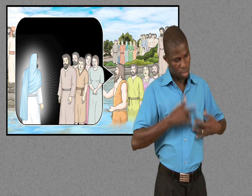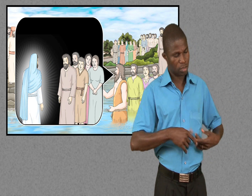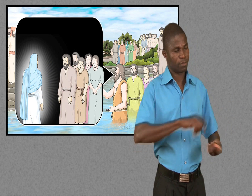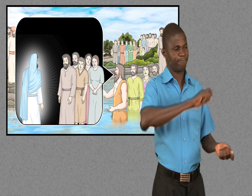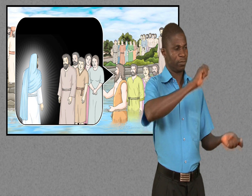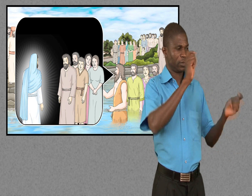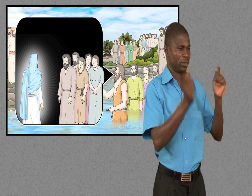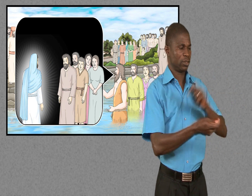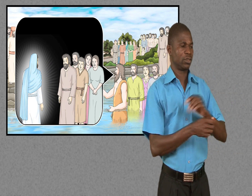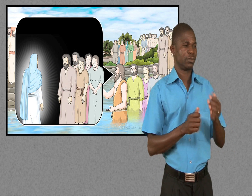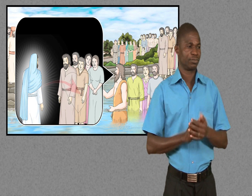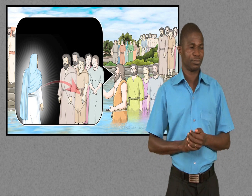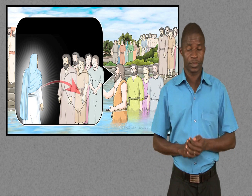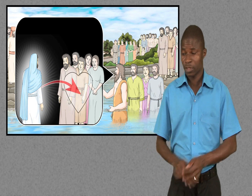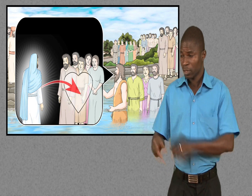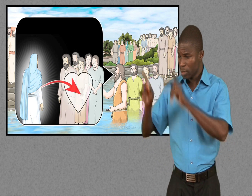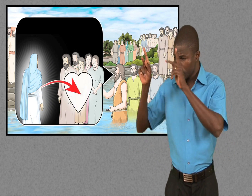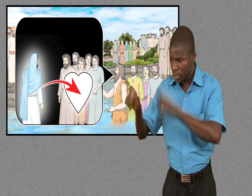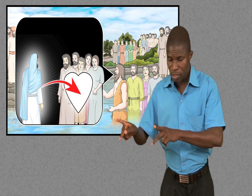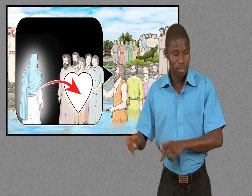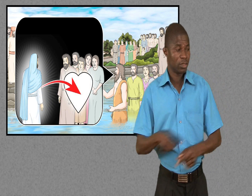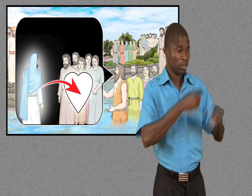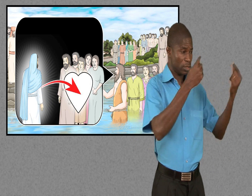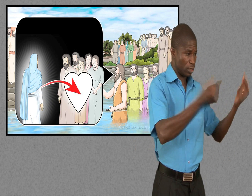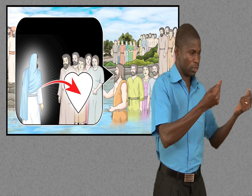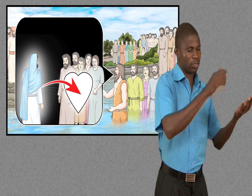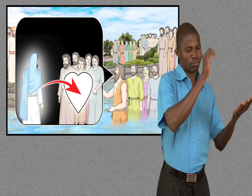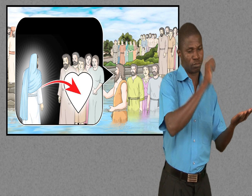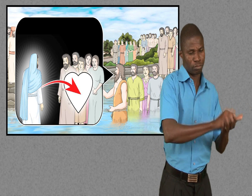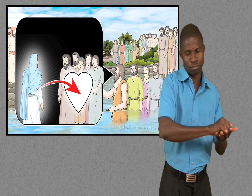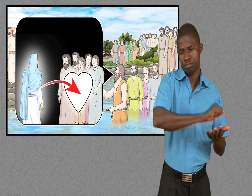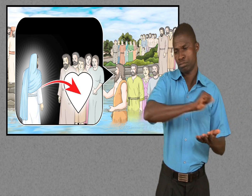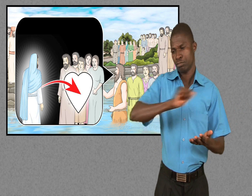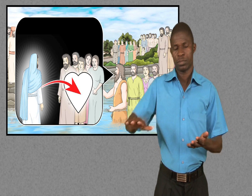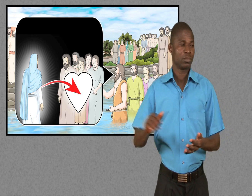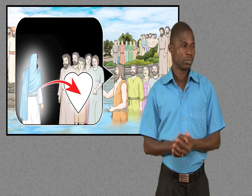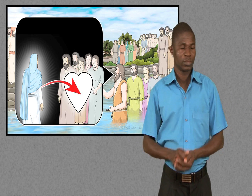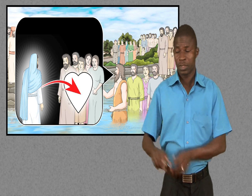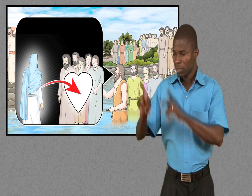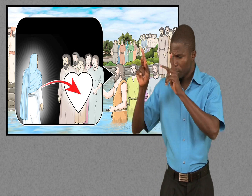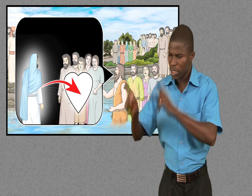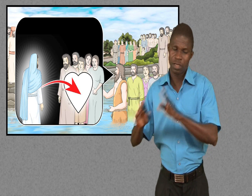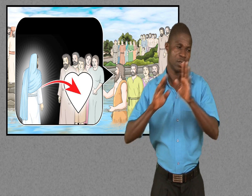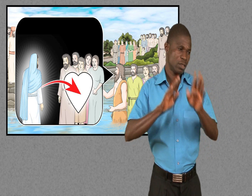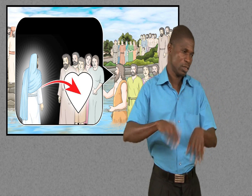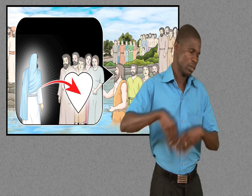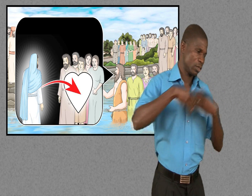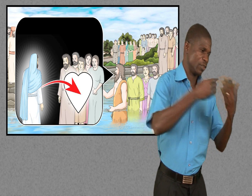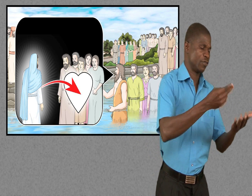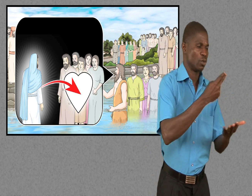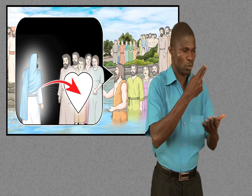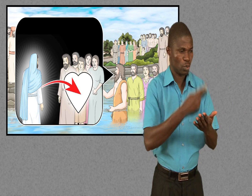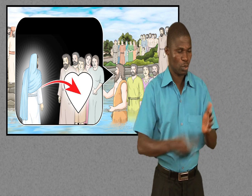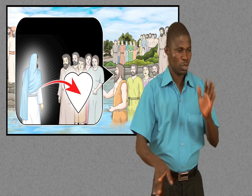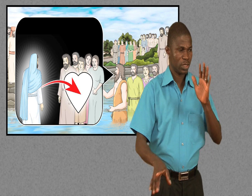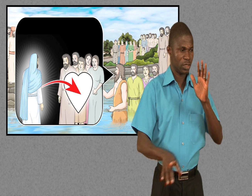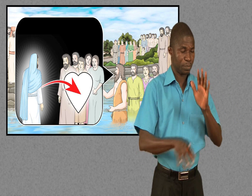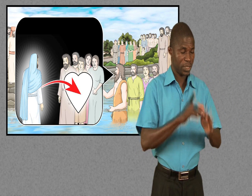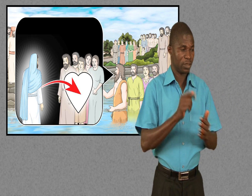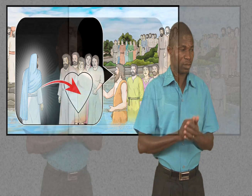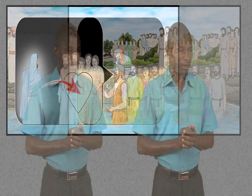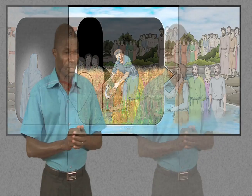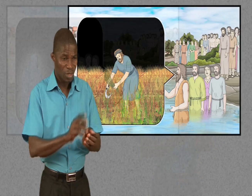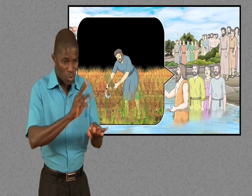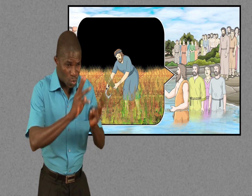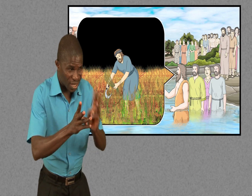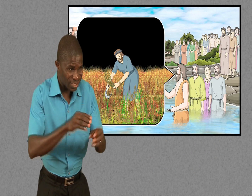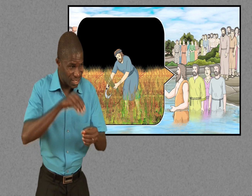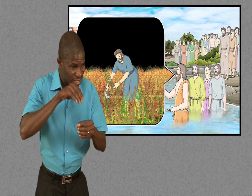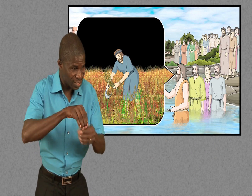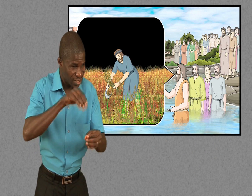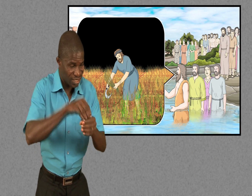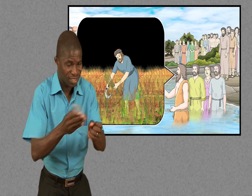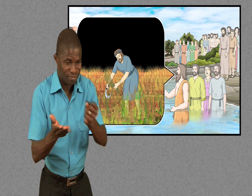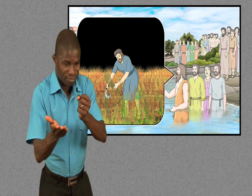He will baptize you with the Holy Spirit and with fire.